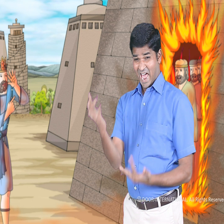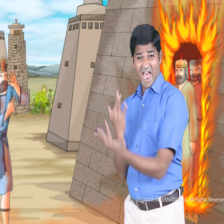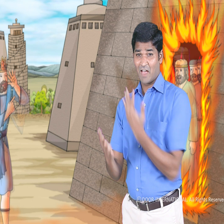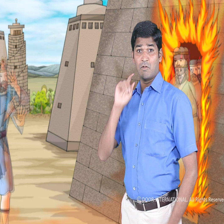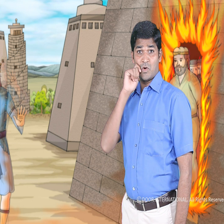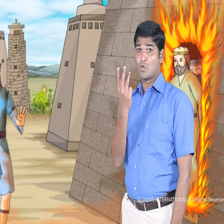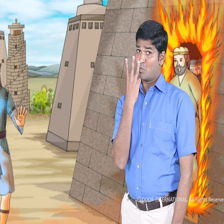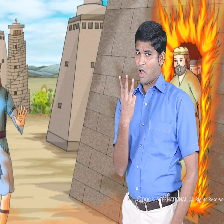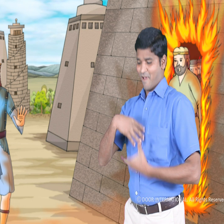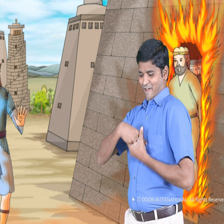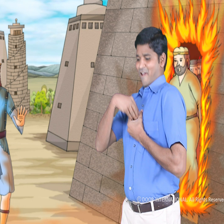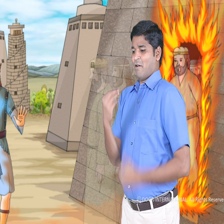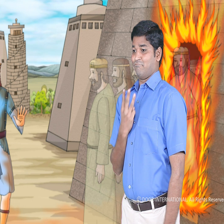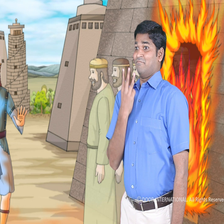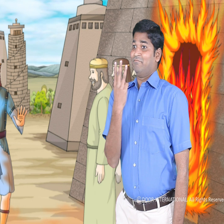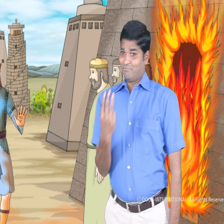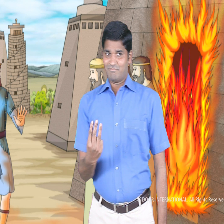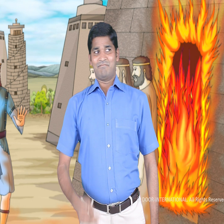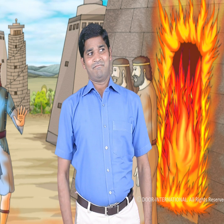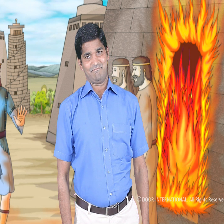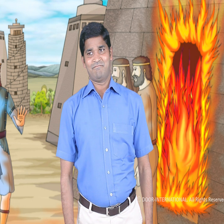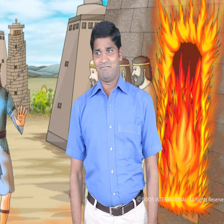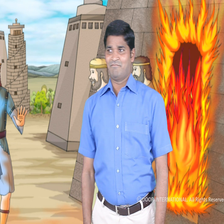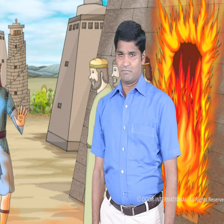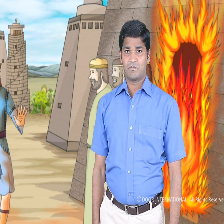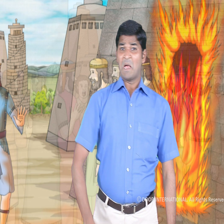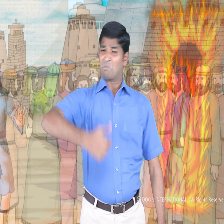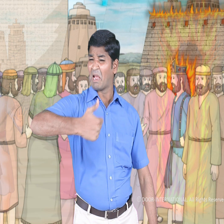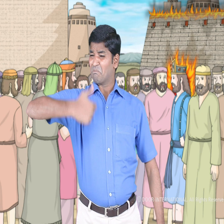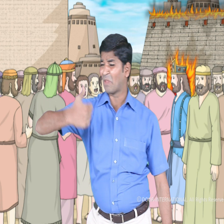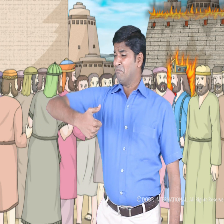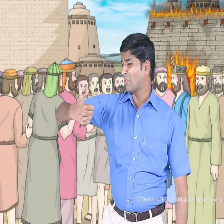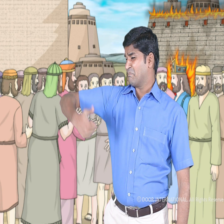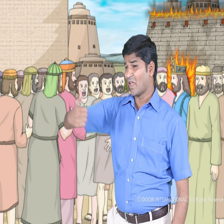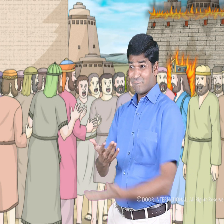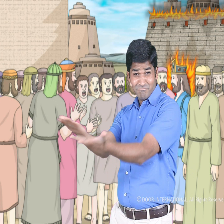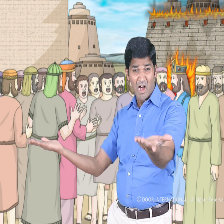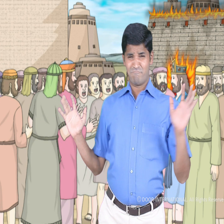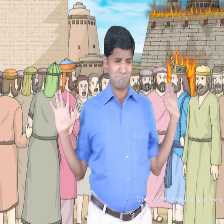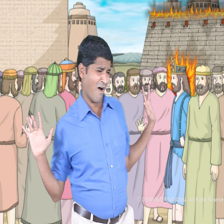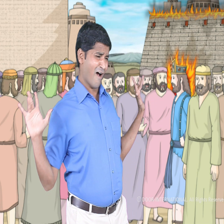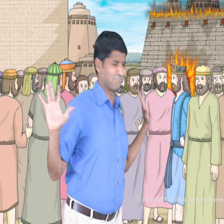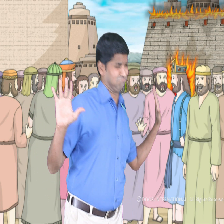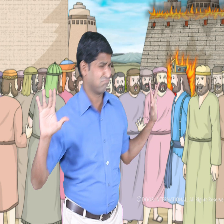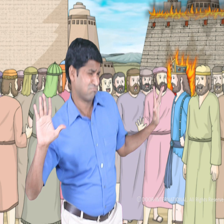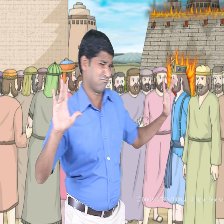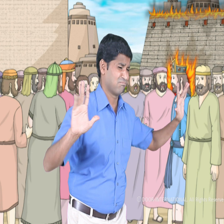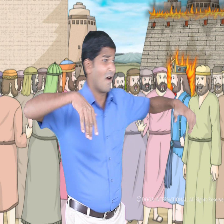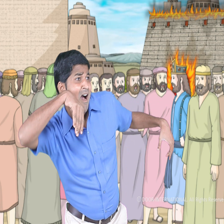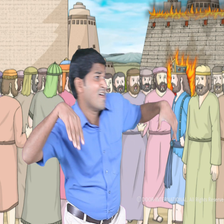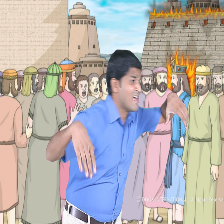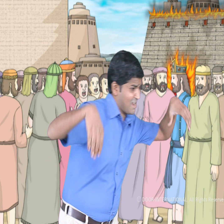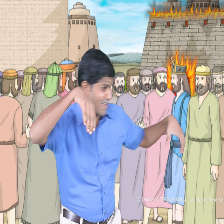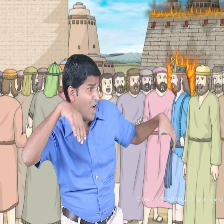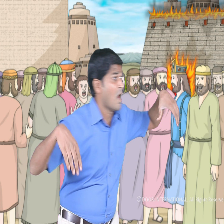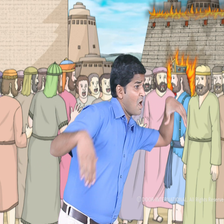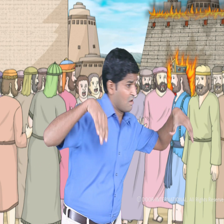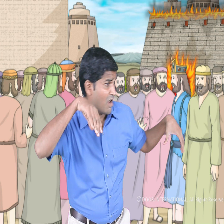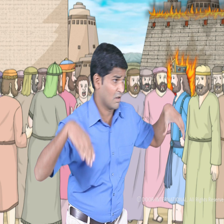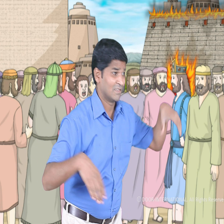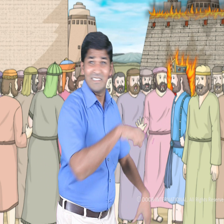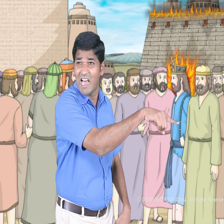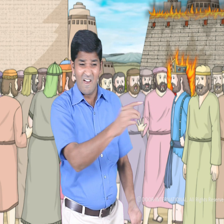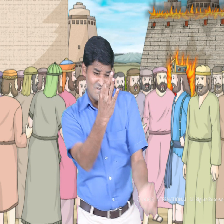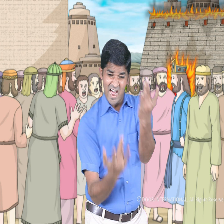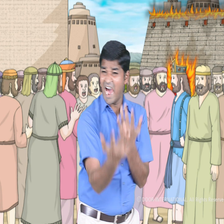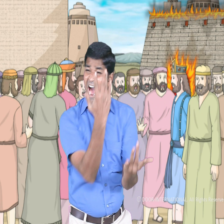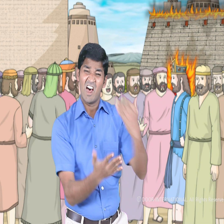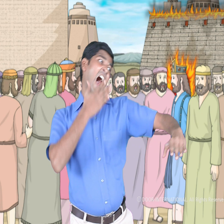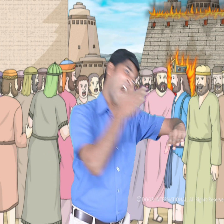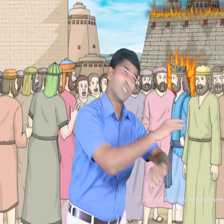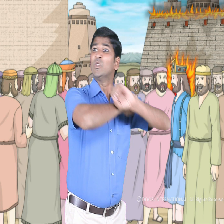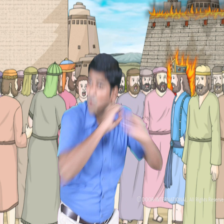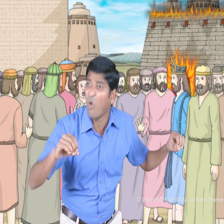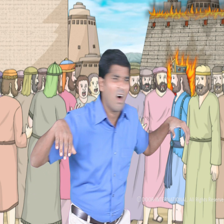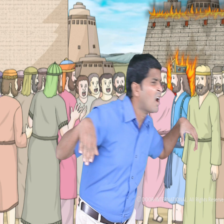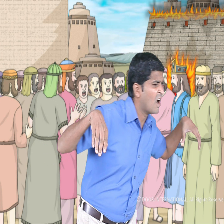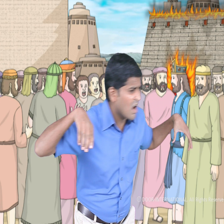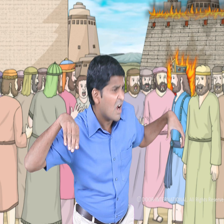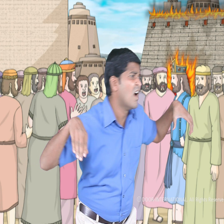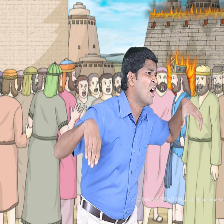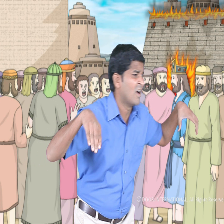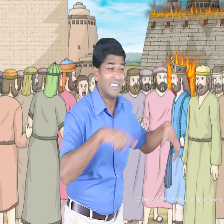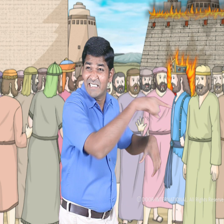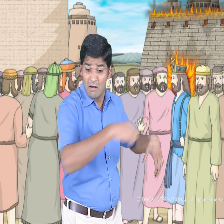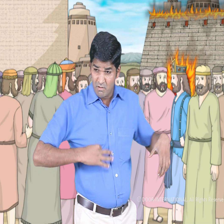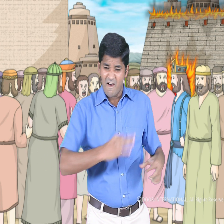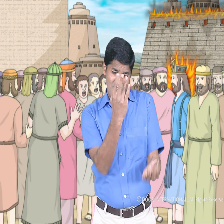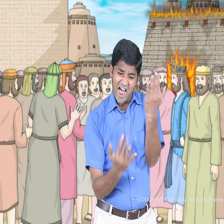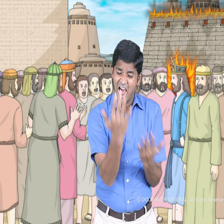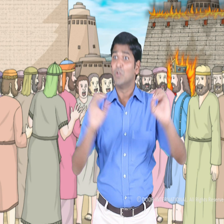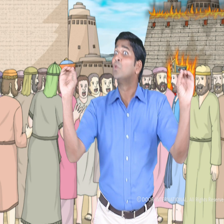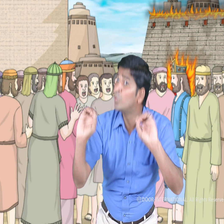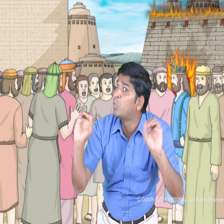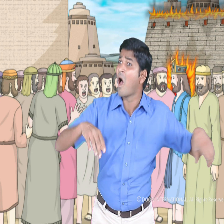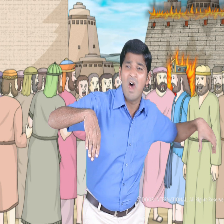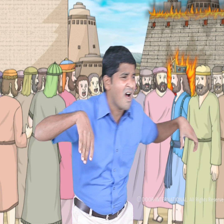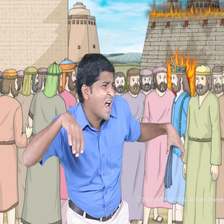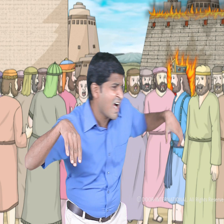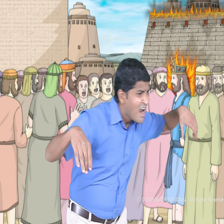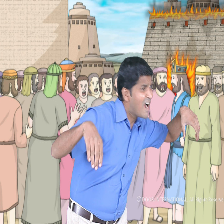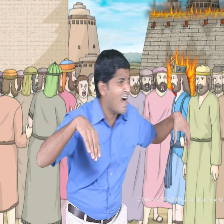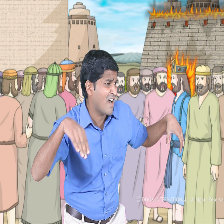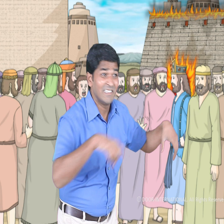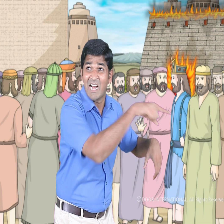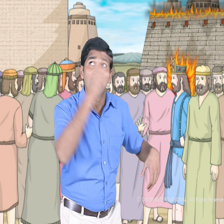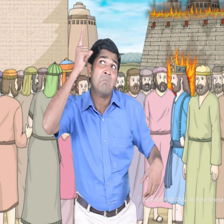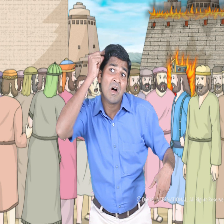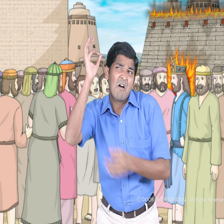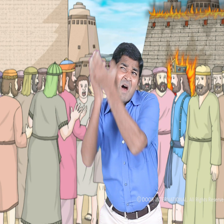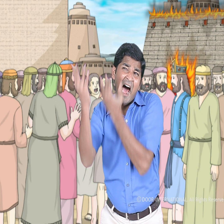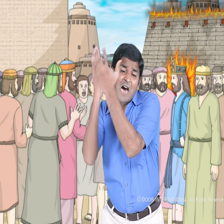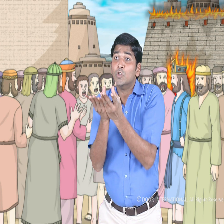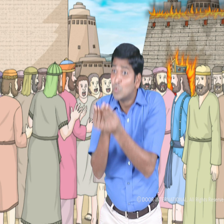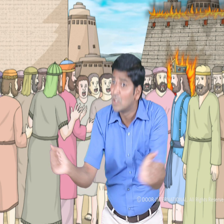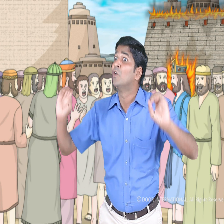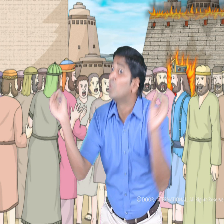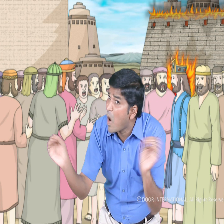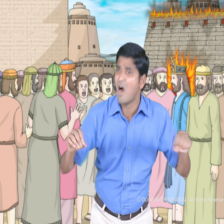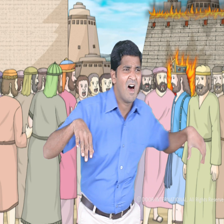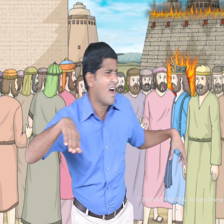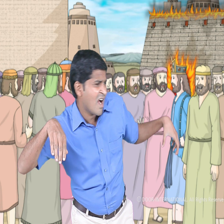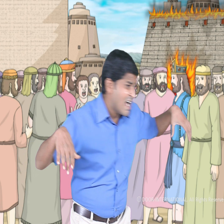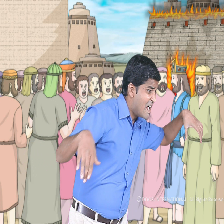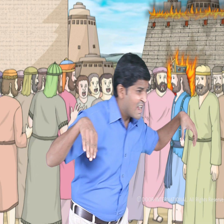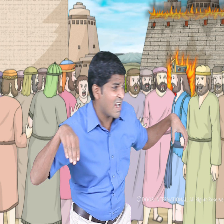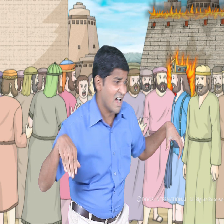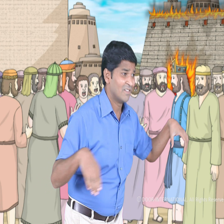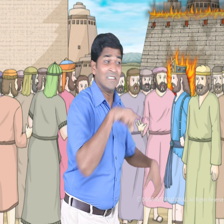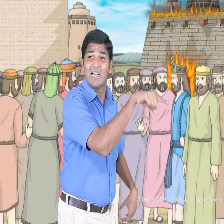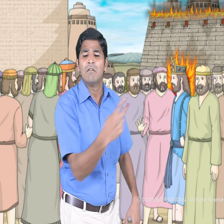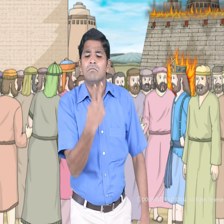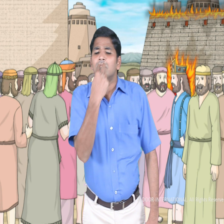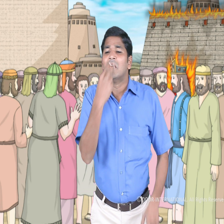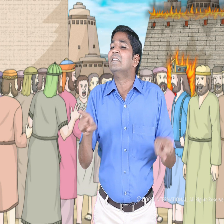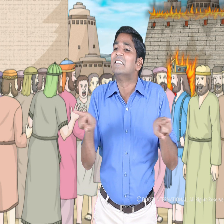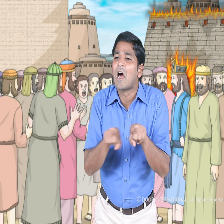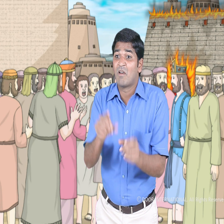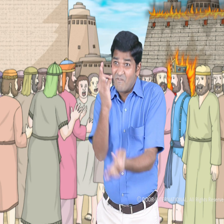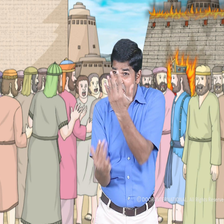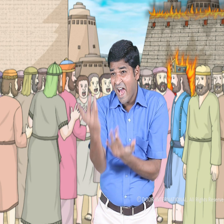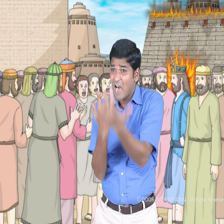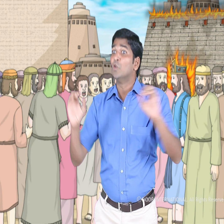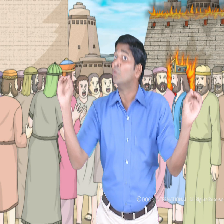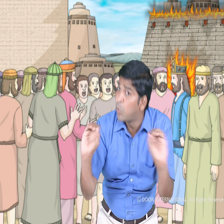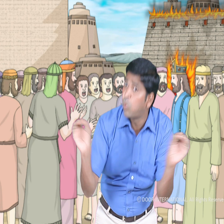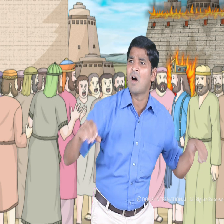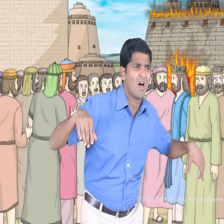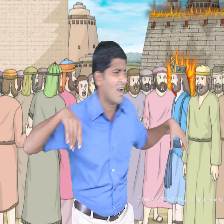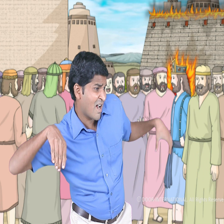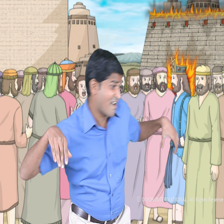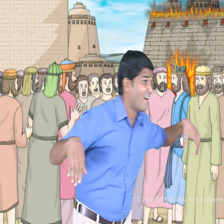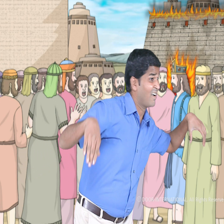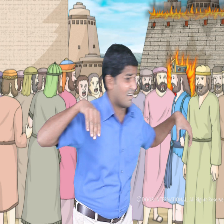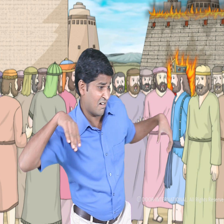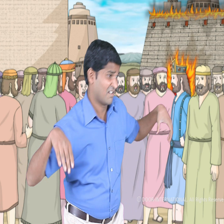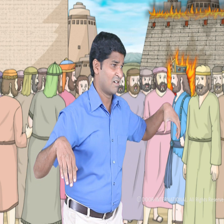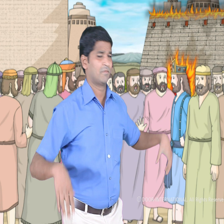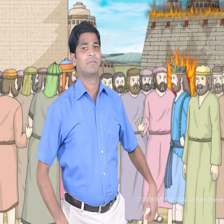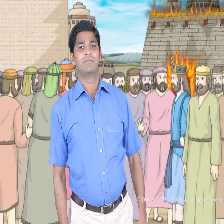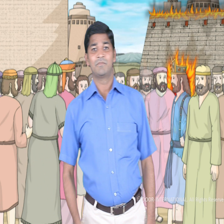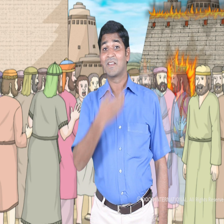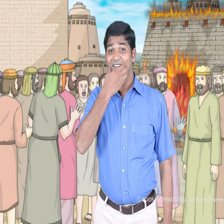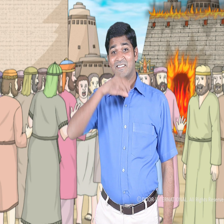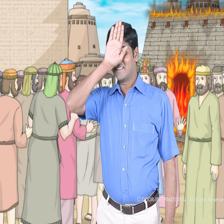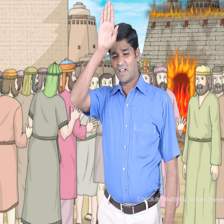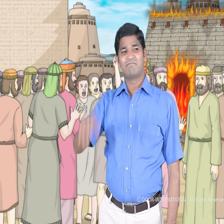So Shadrach, Meshach, and Abednego came out of the fire, and when the satraps, prefects, governors, and royal advisers had gathered around, they saw that the fire had no effect on the bodies of these men.